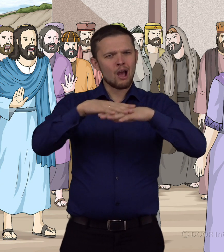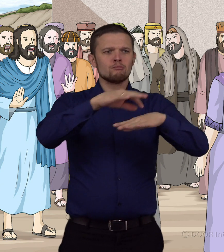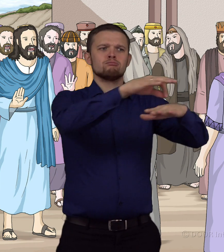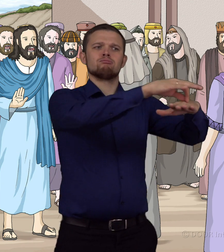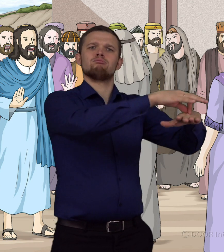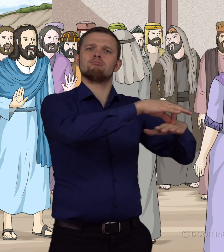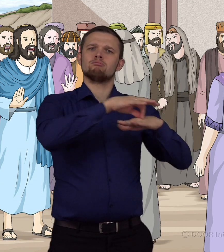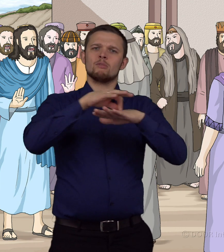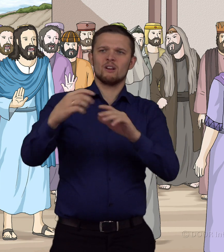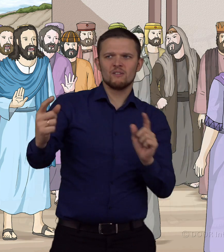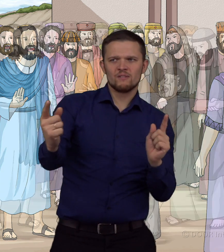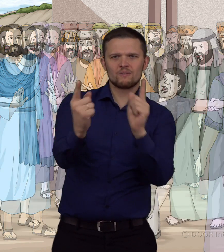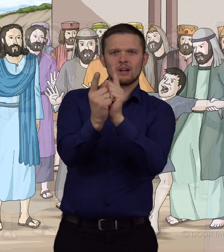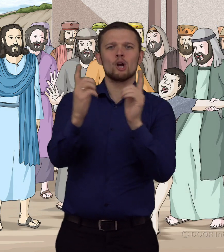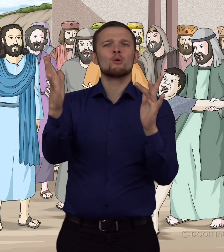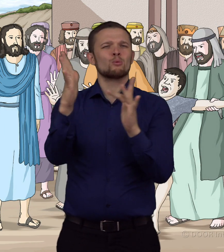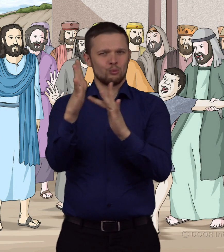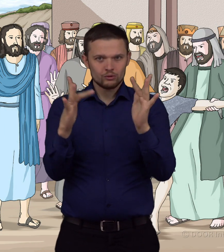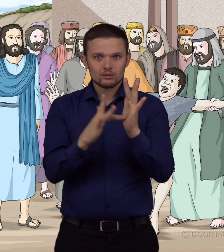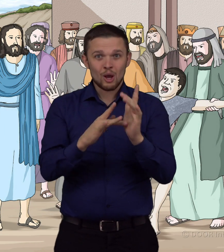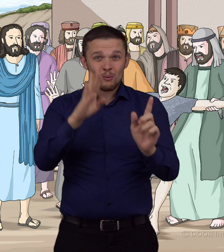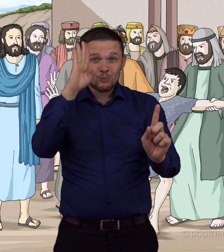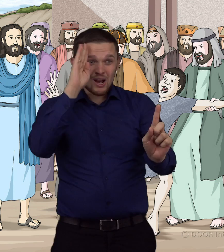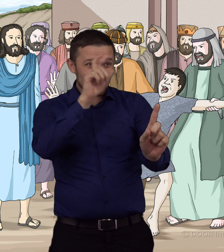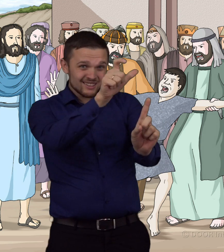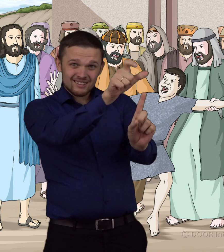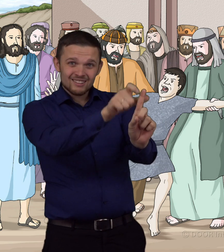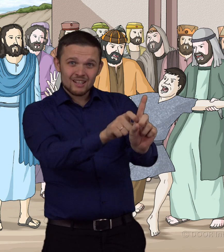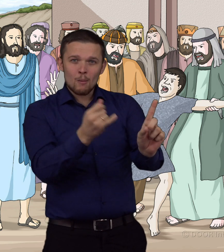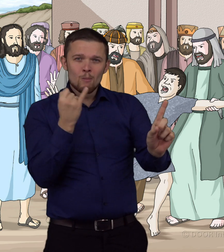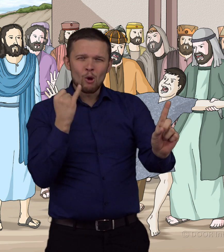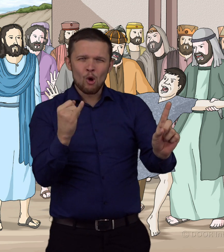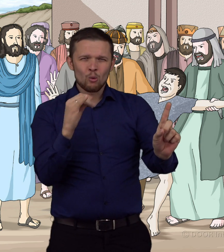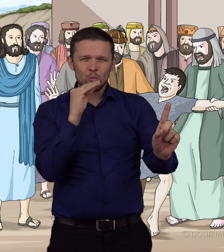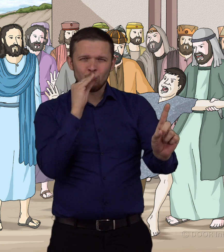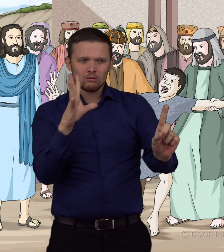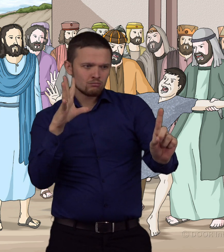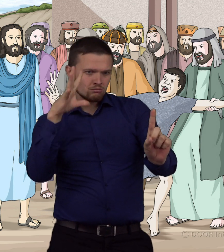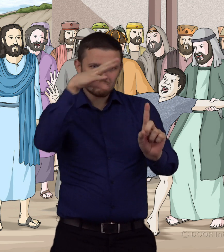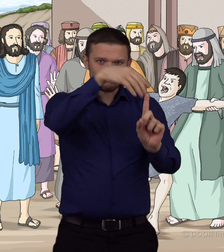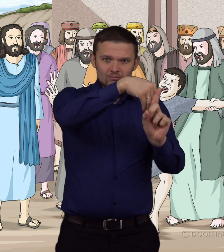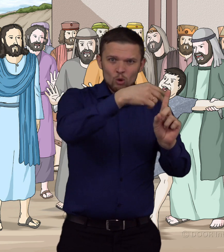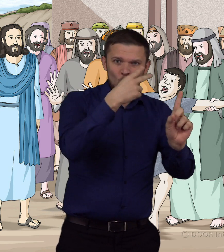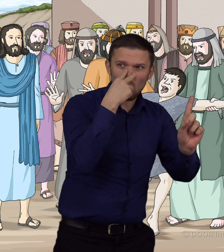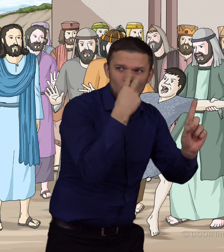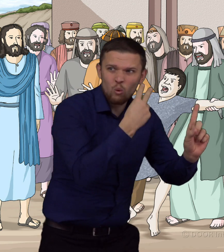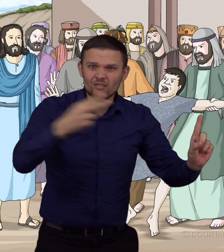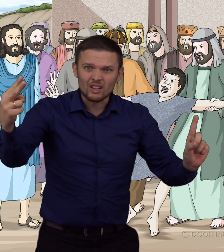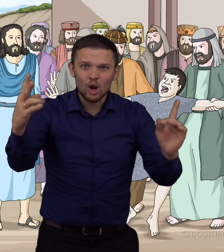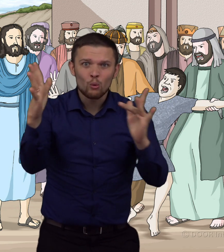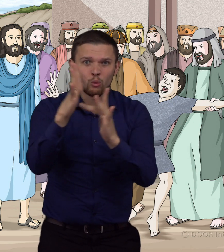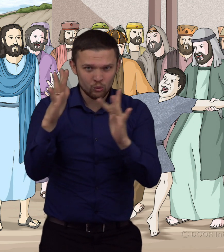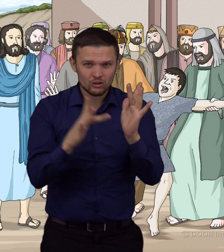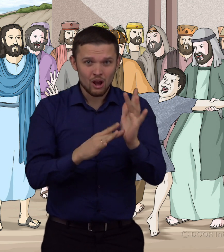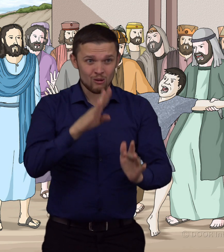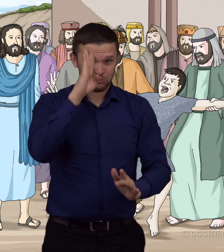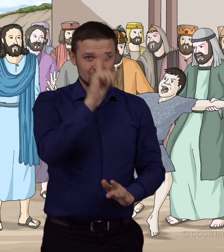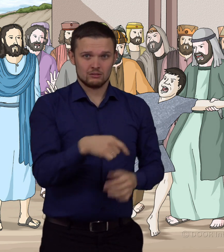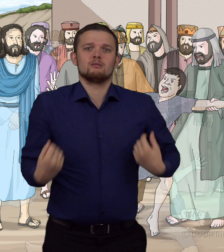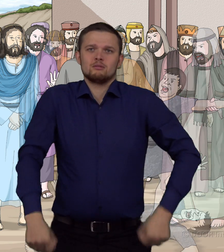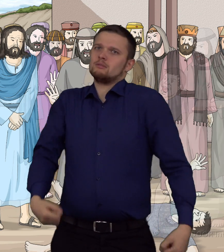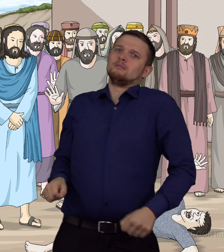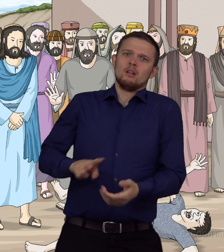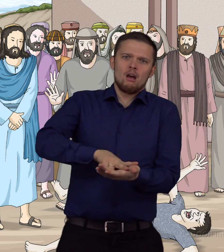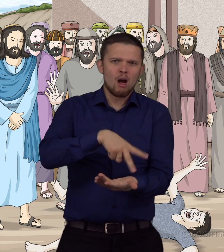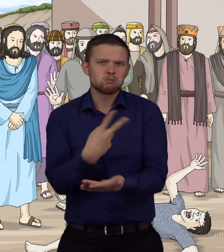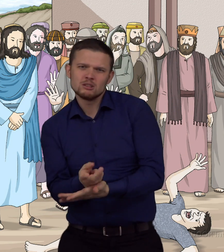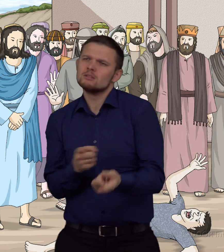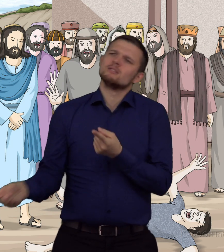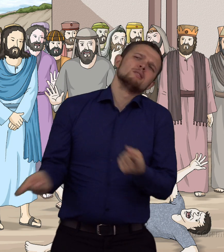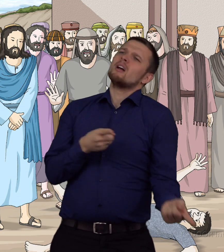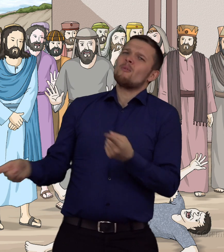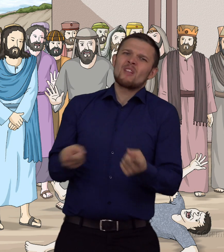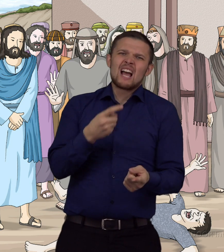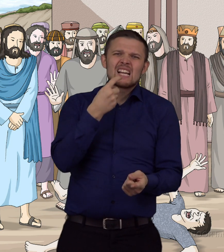So they brought him, and seeing Jesus, the spirit immediately threw the boy into a convulsion.